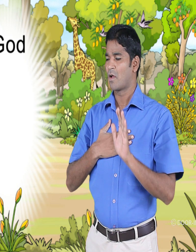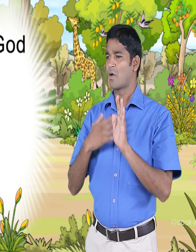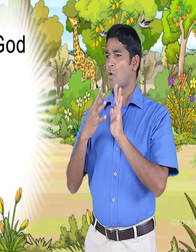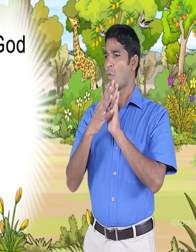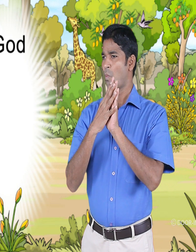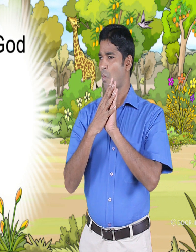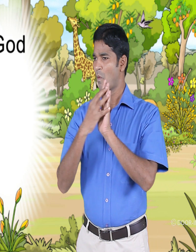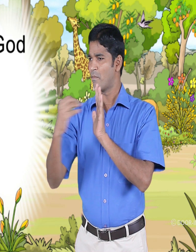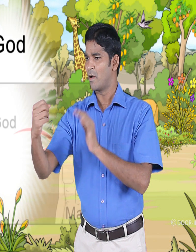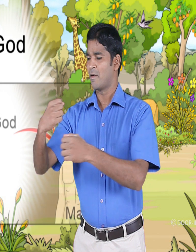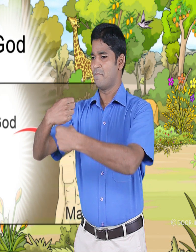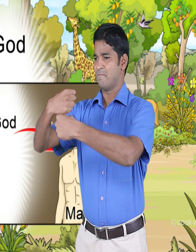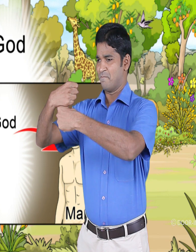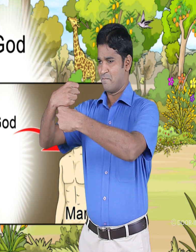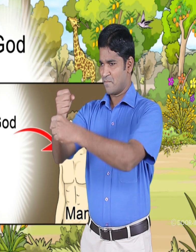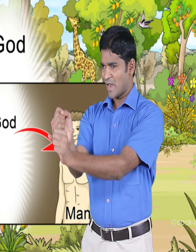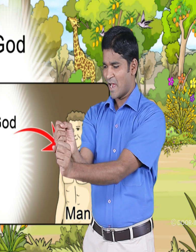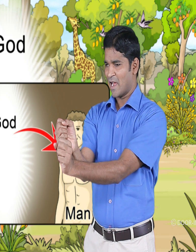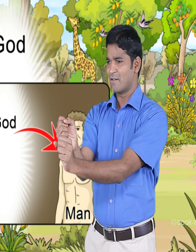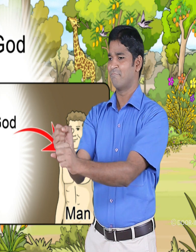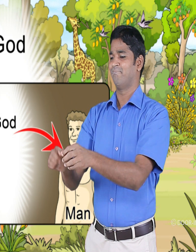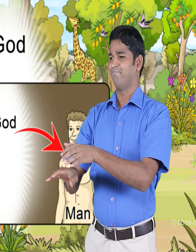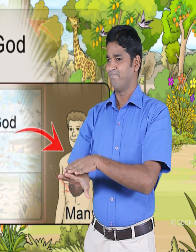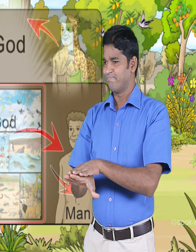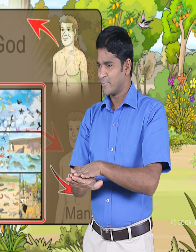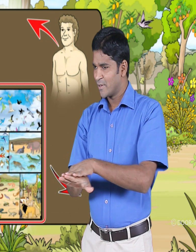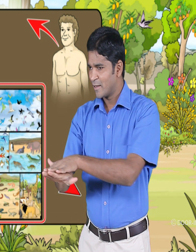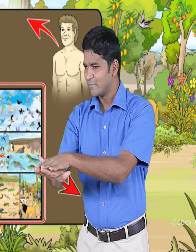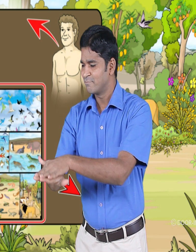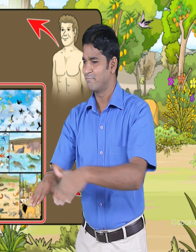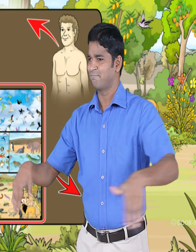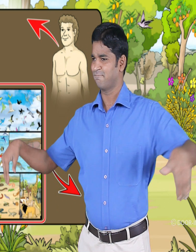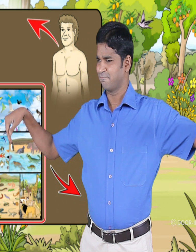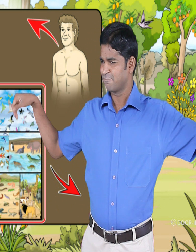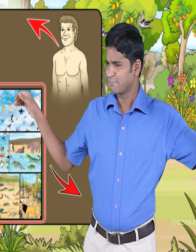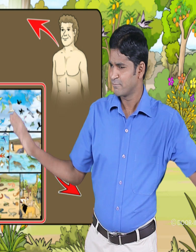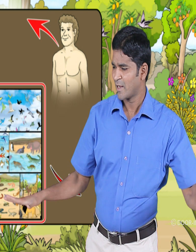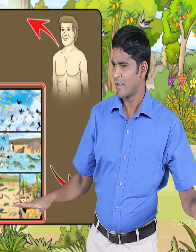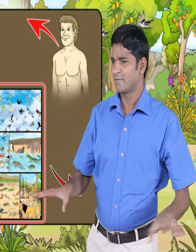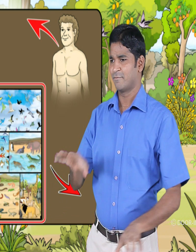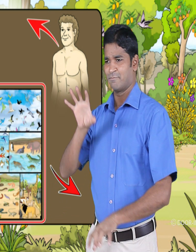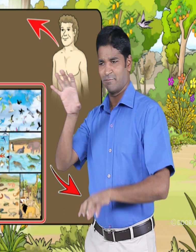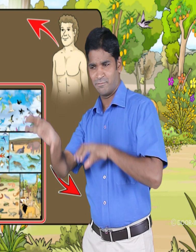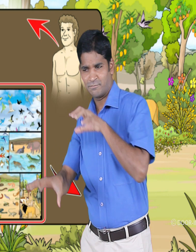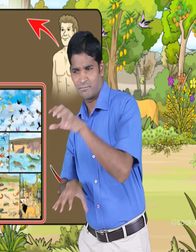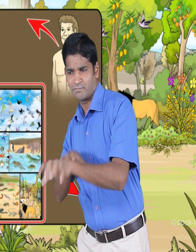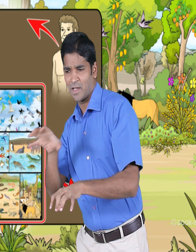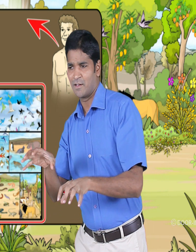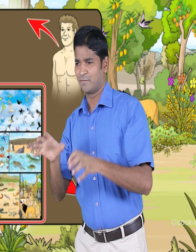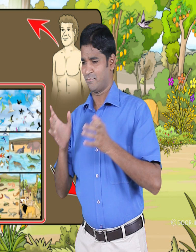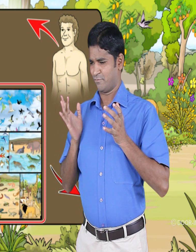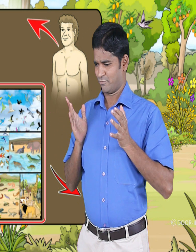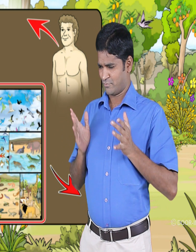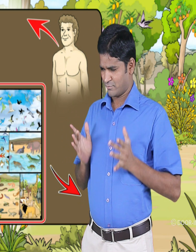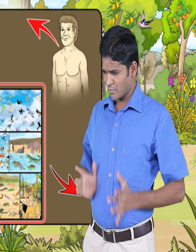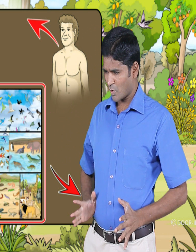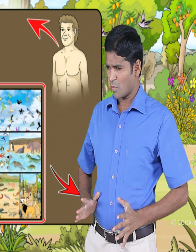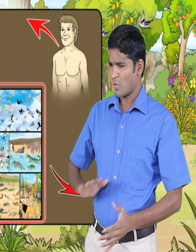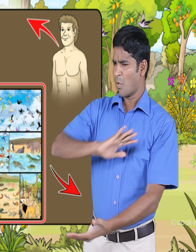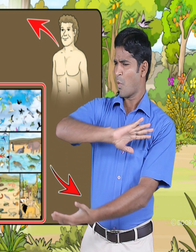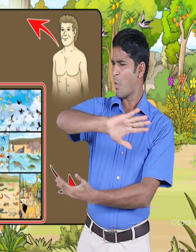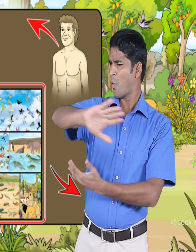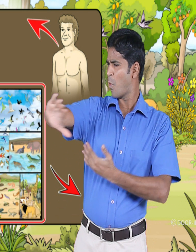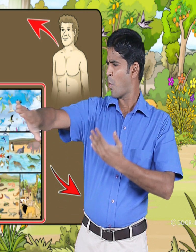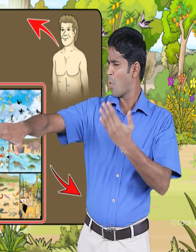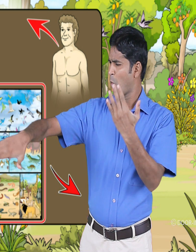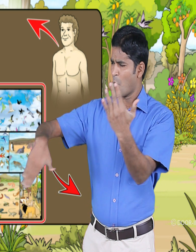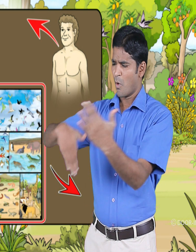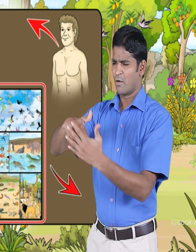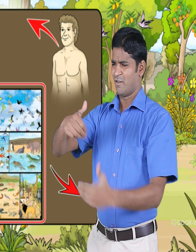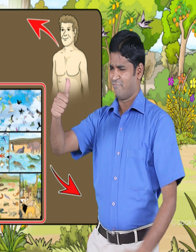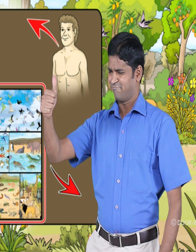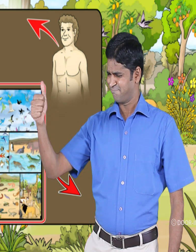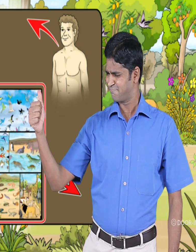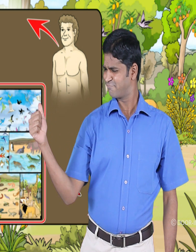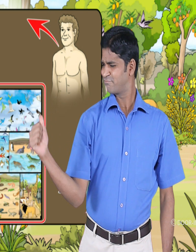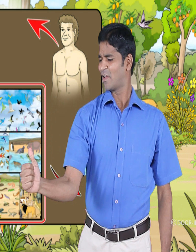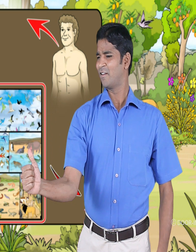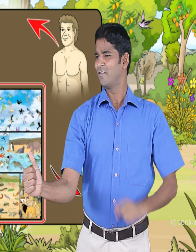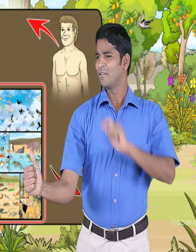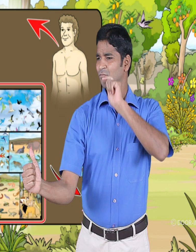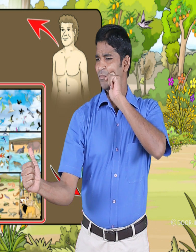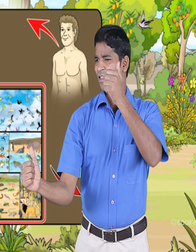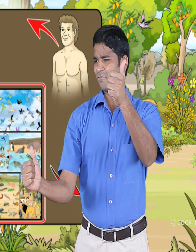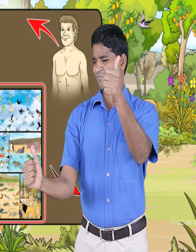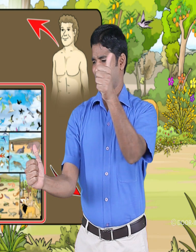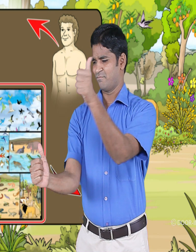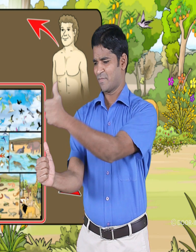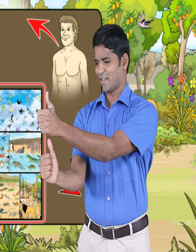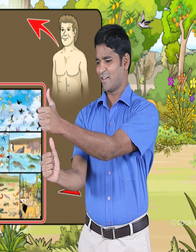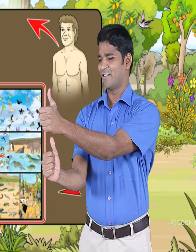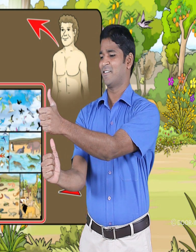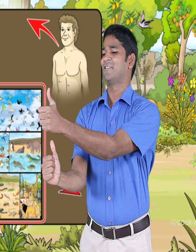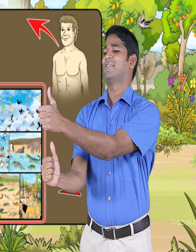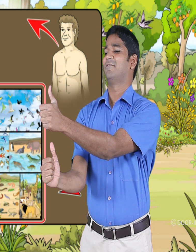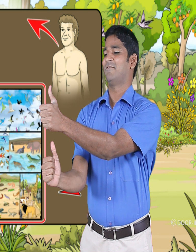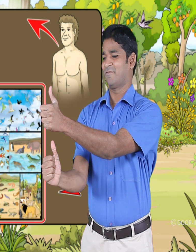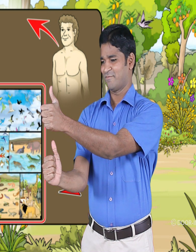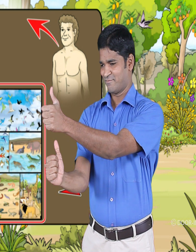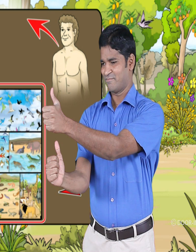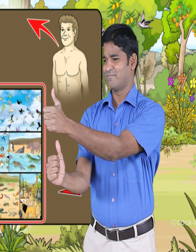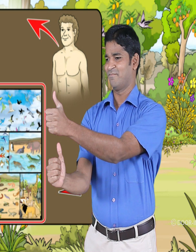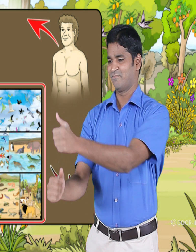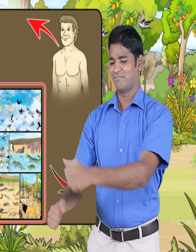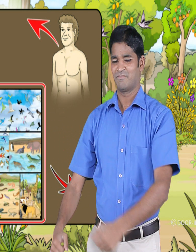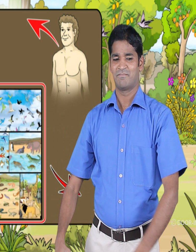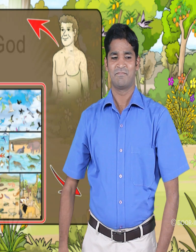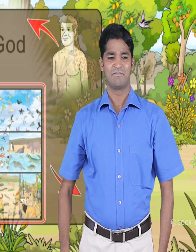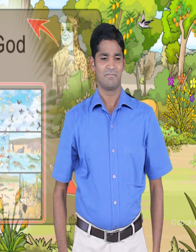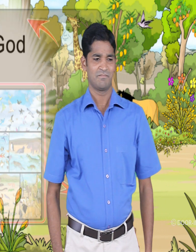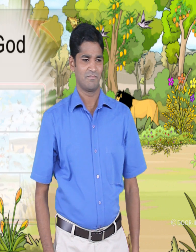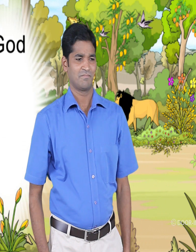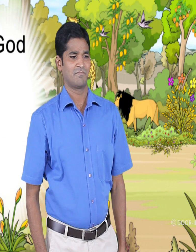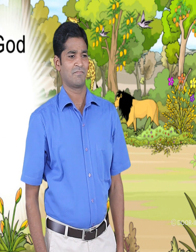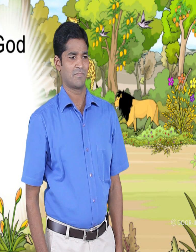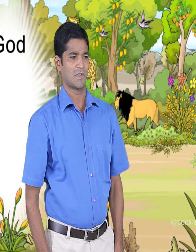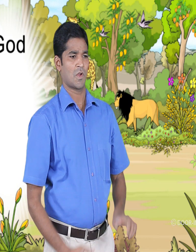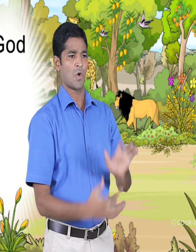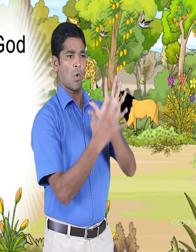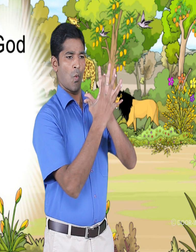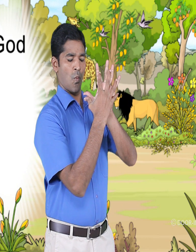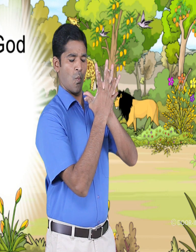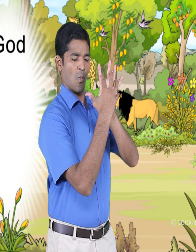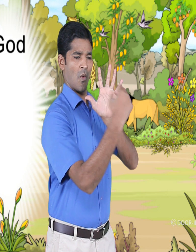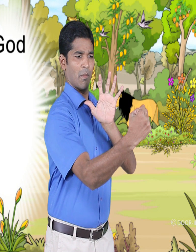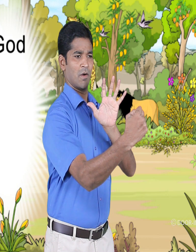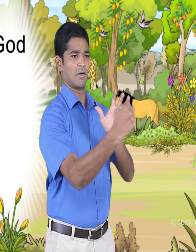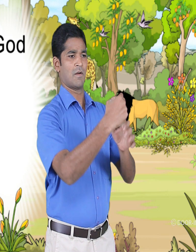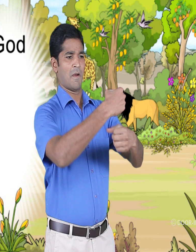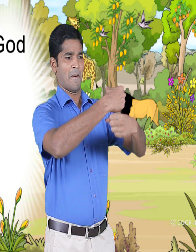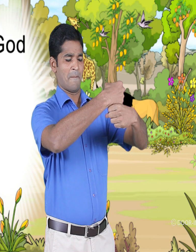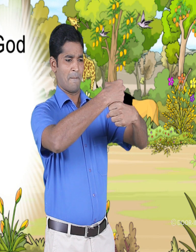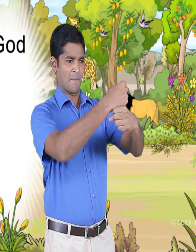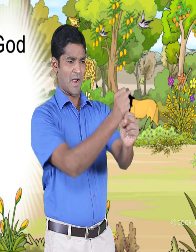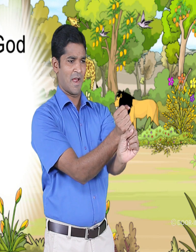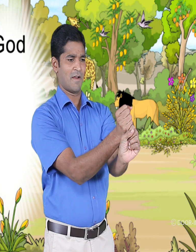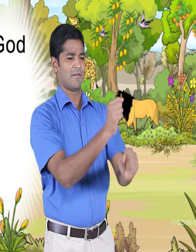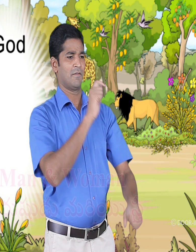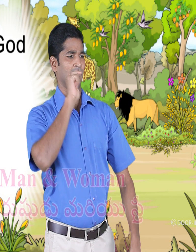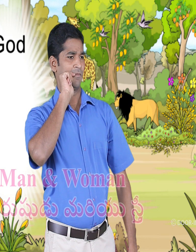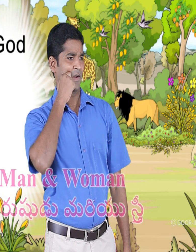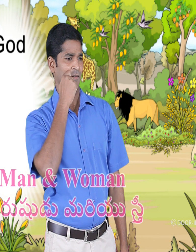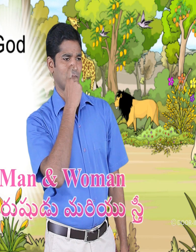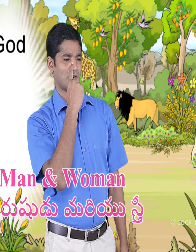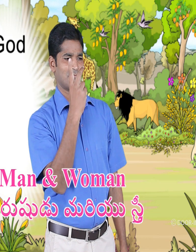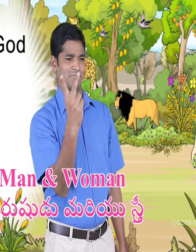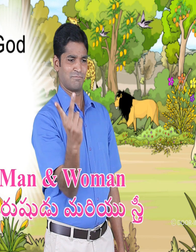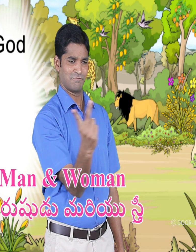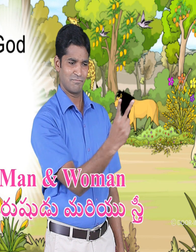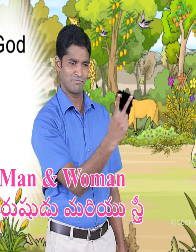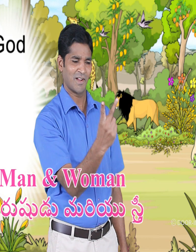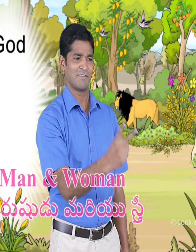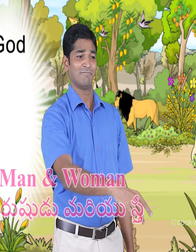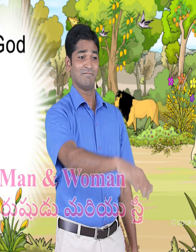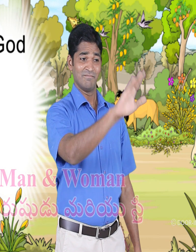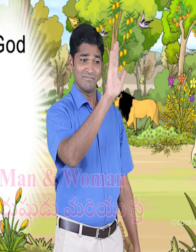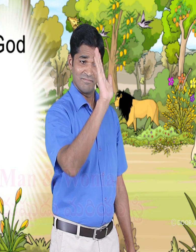Then God said, “Let Us make man in Our image, after Our likeness, to rule over the fish of the sea and the birds of the air, over the livestock, and over all the earth itself and every creature that crawls upon it.”